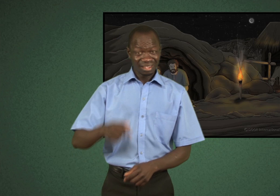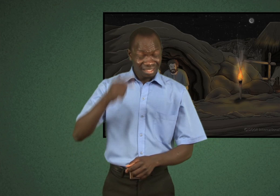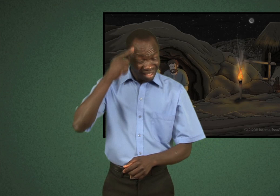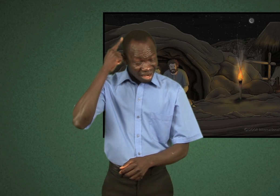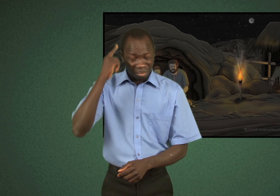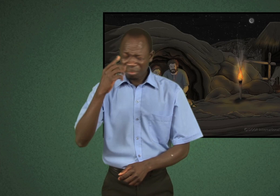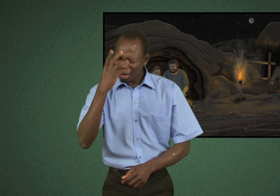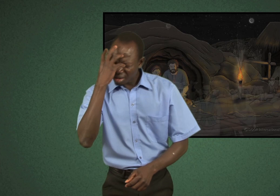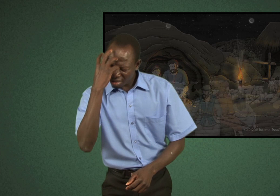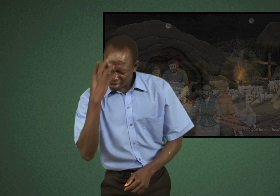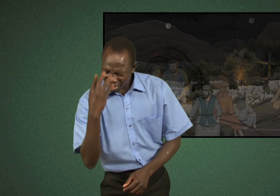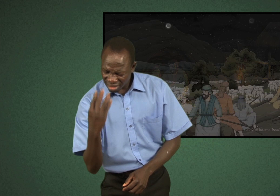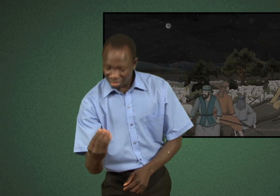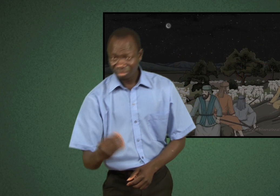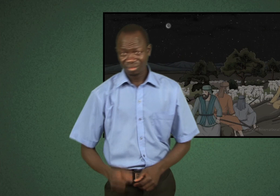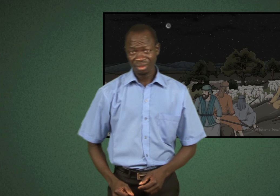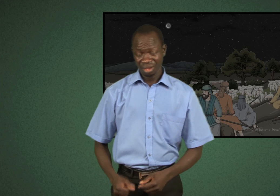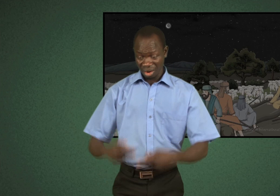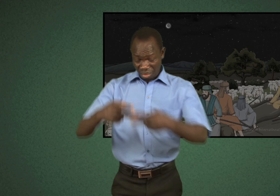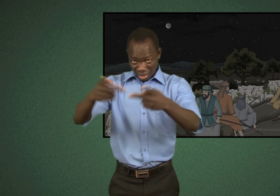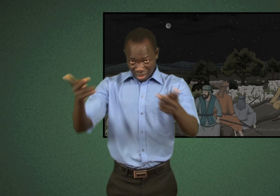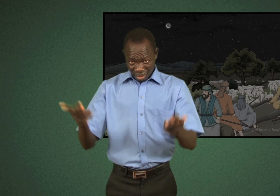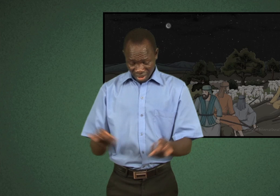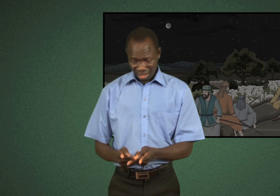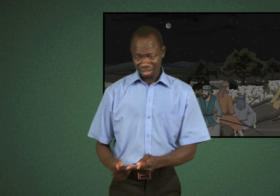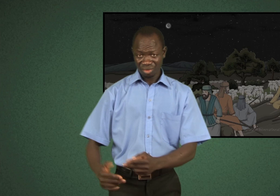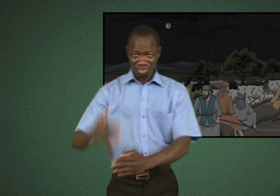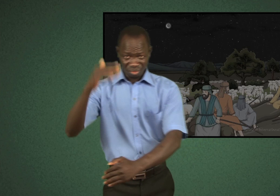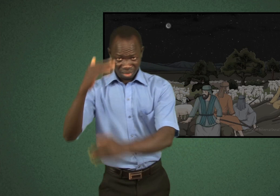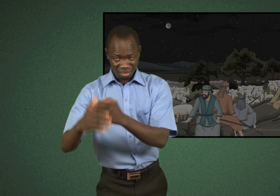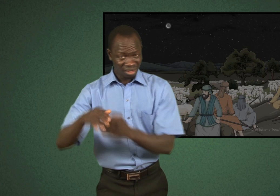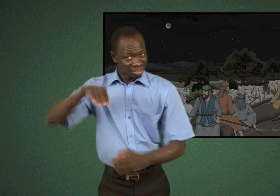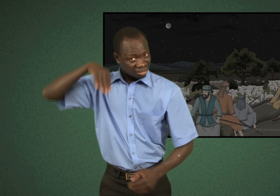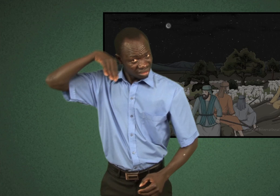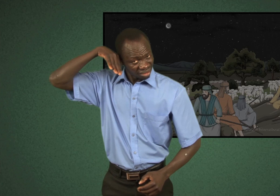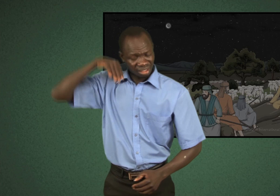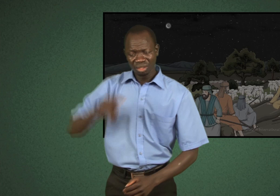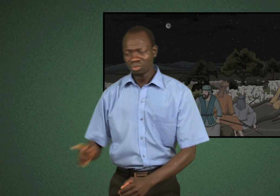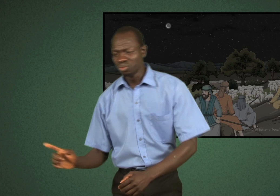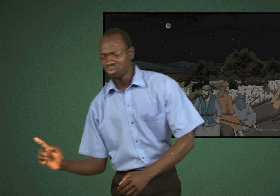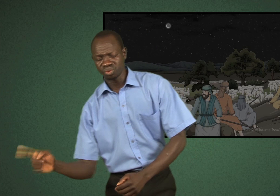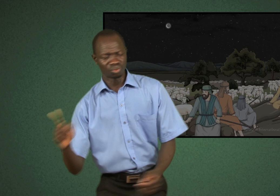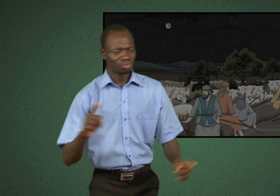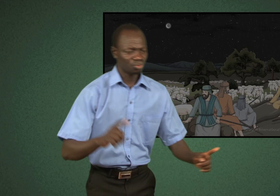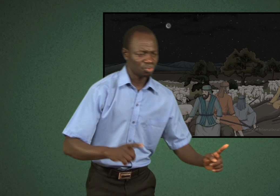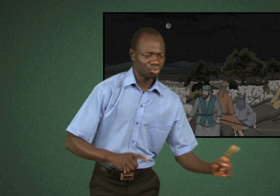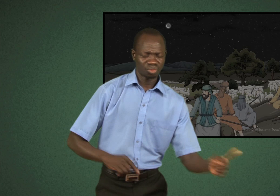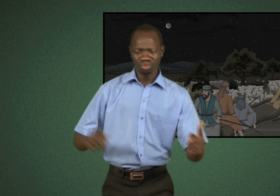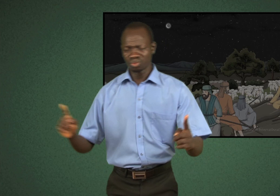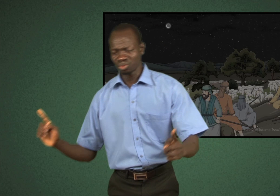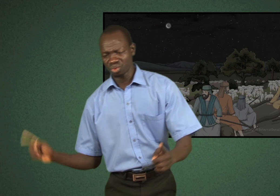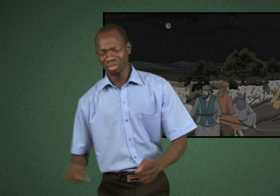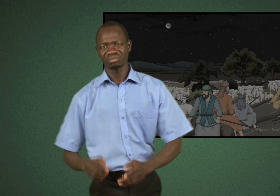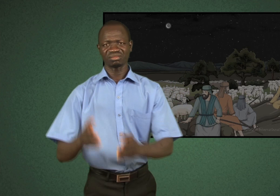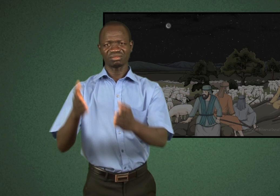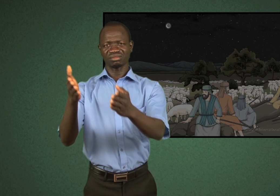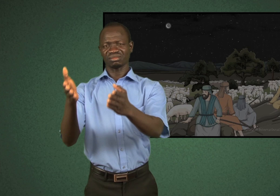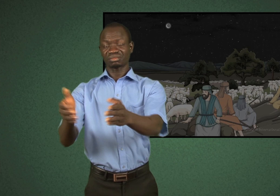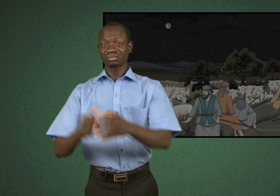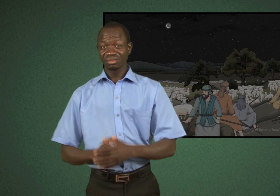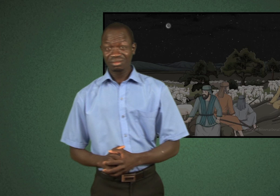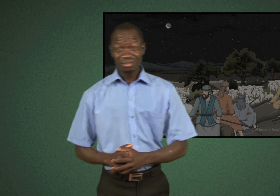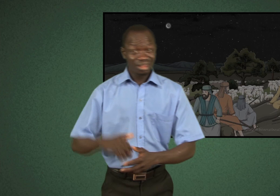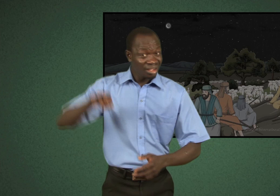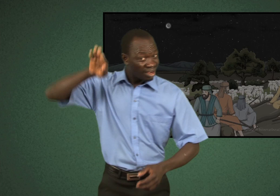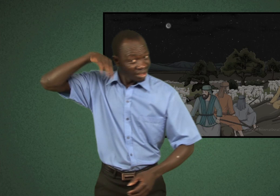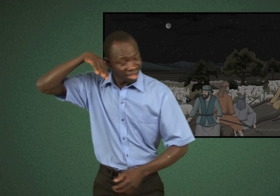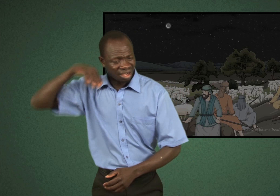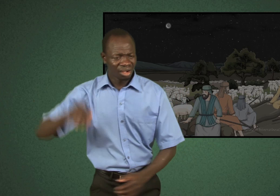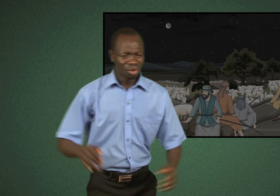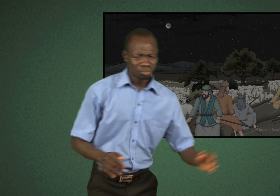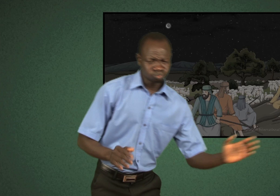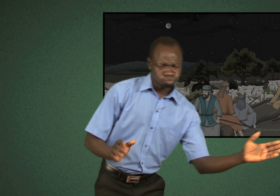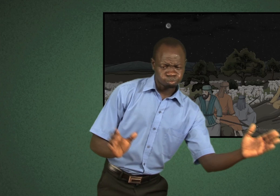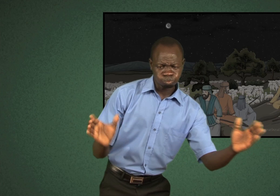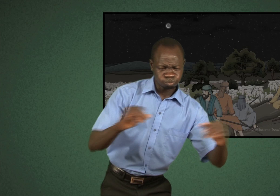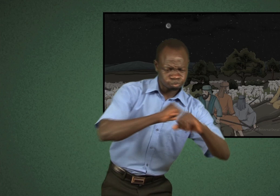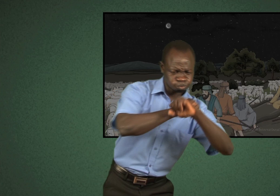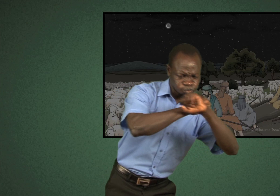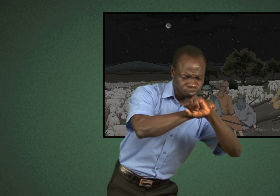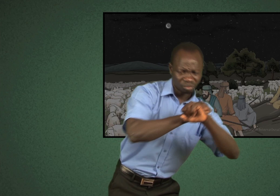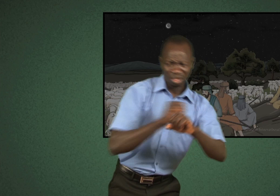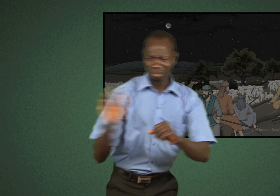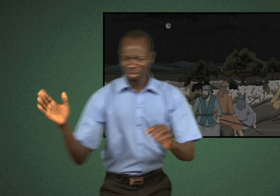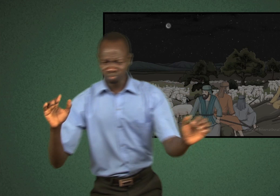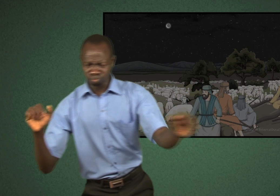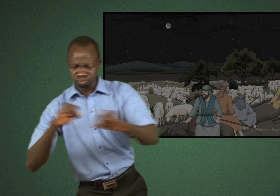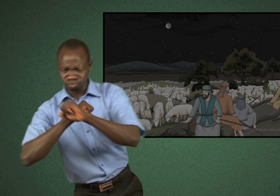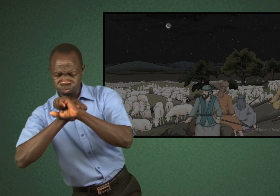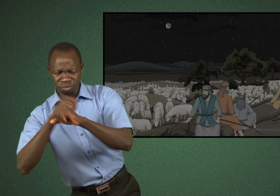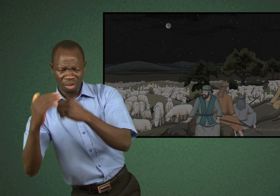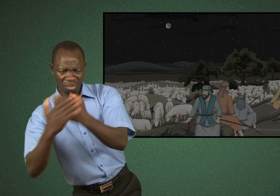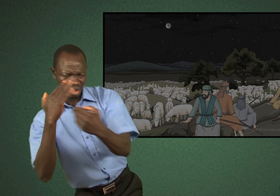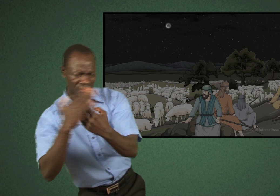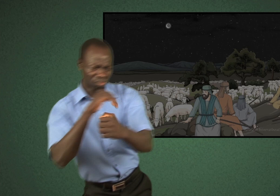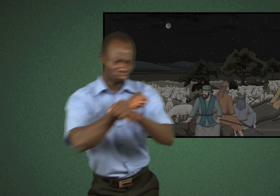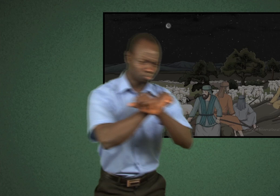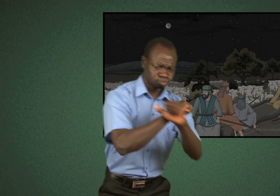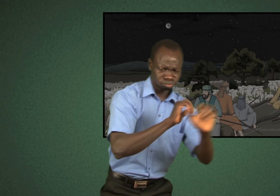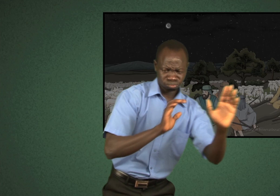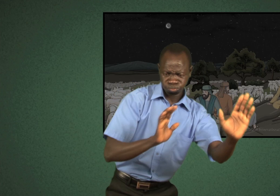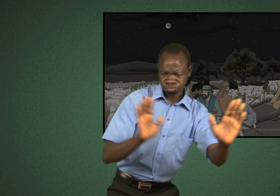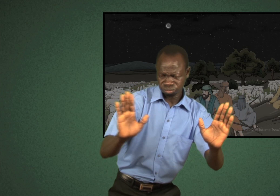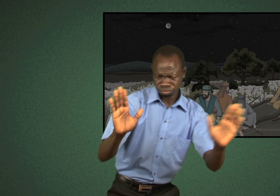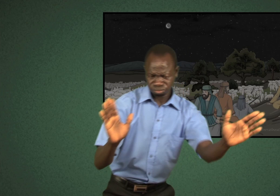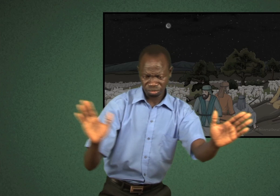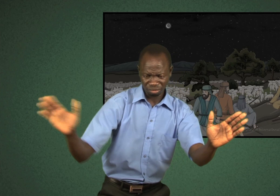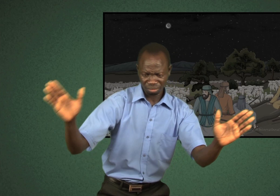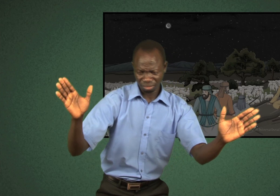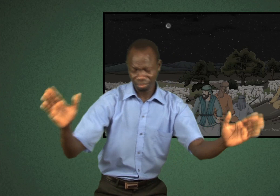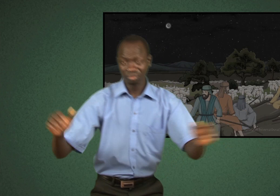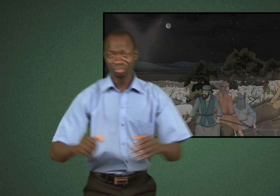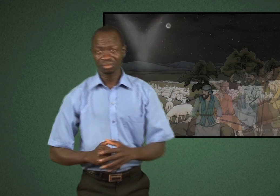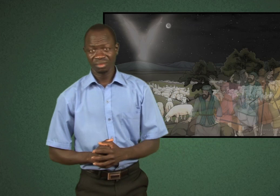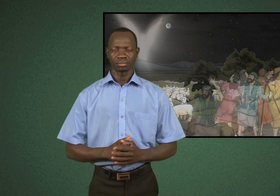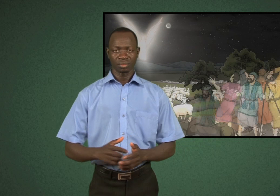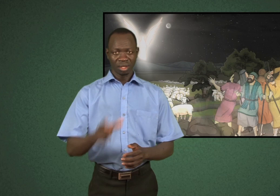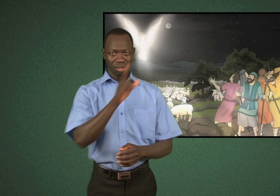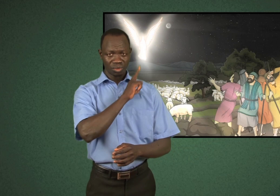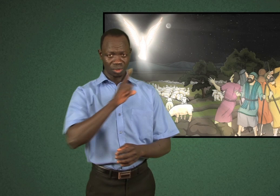And there were shepherds residing in the fields nearby, keeping watch over their flocks by night.